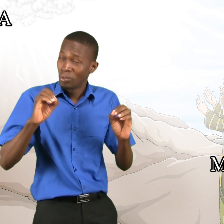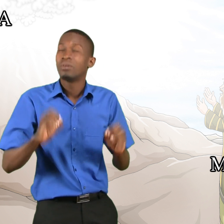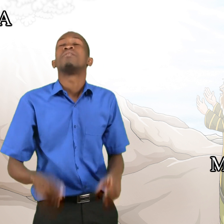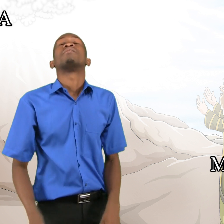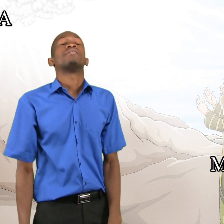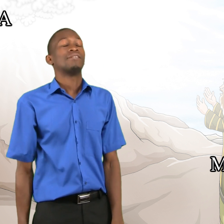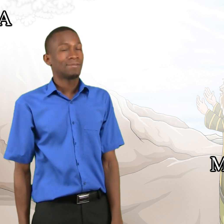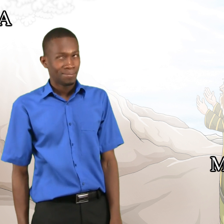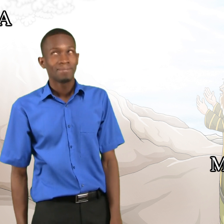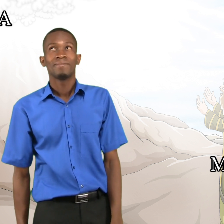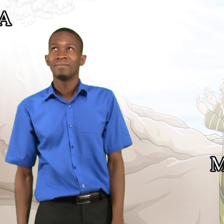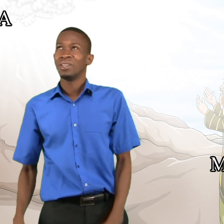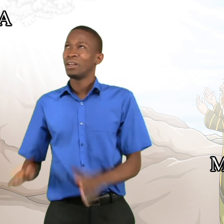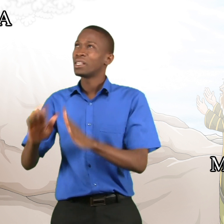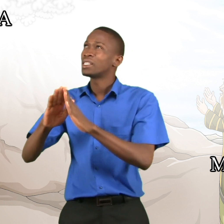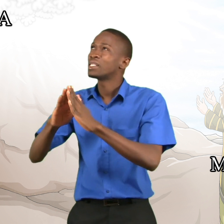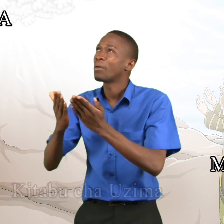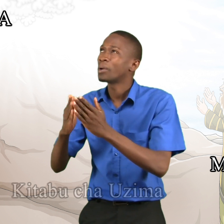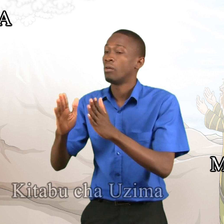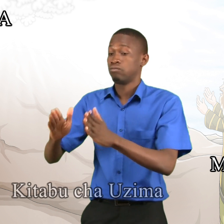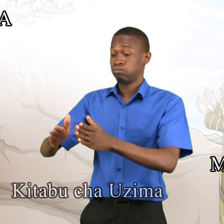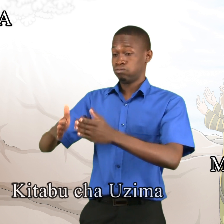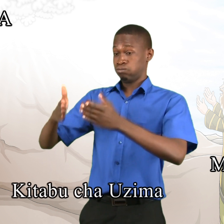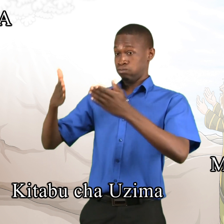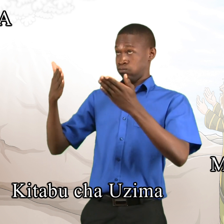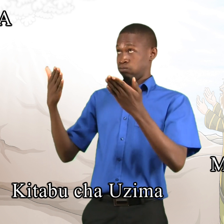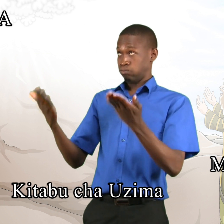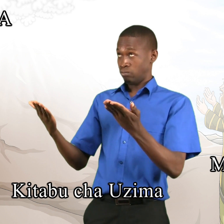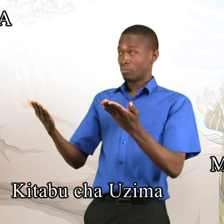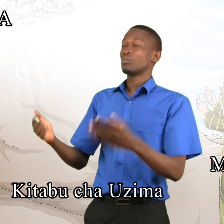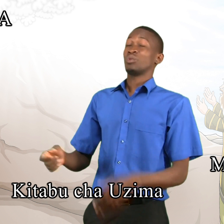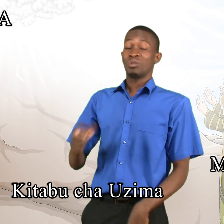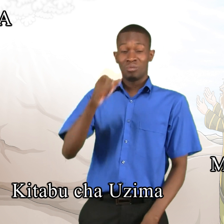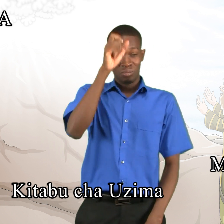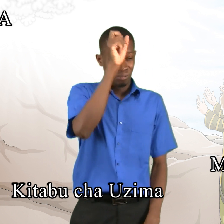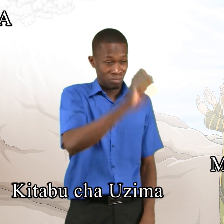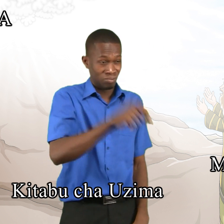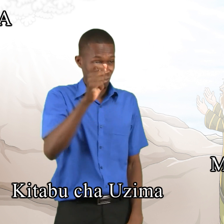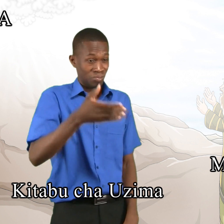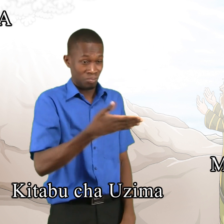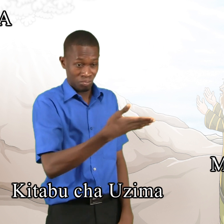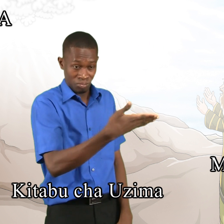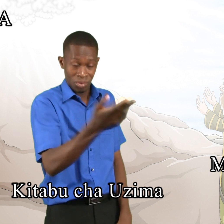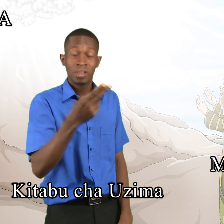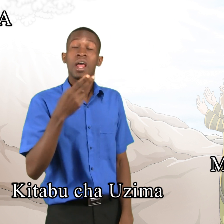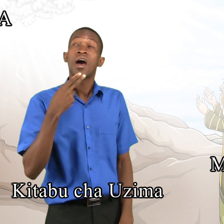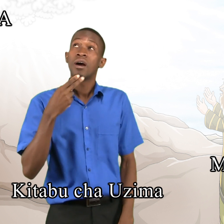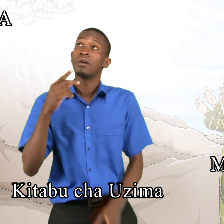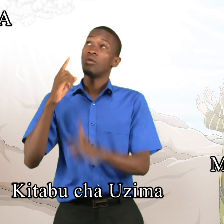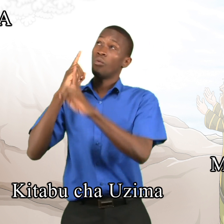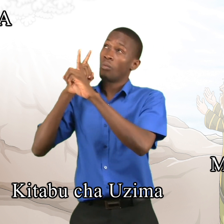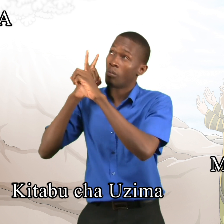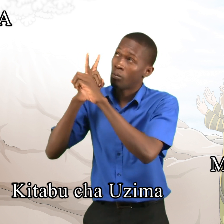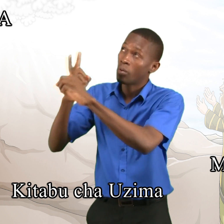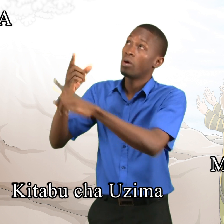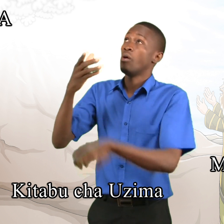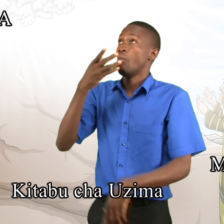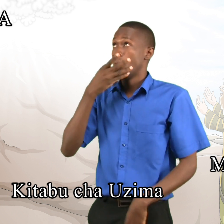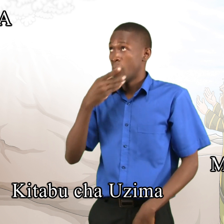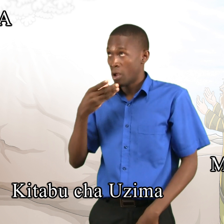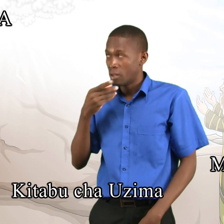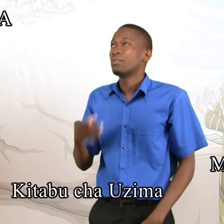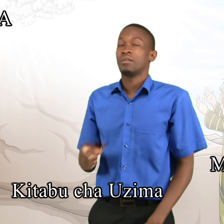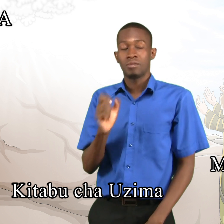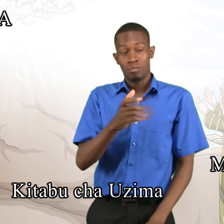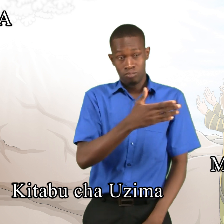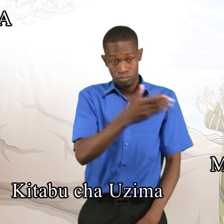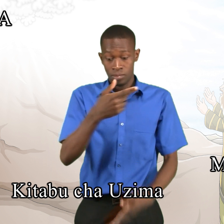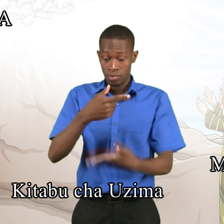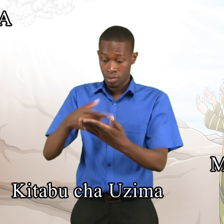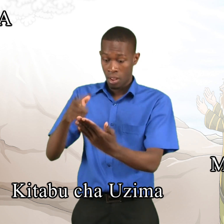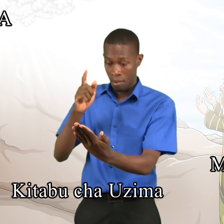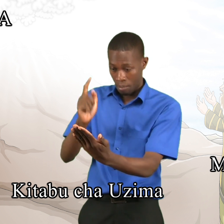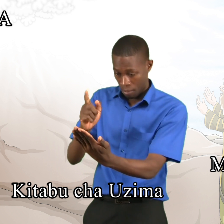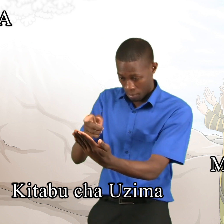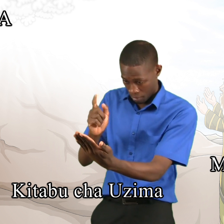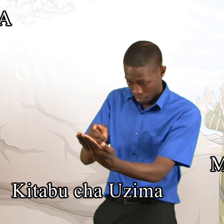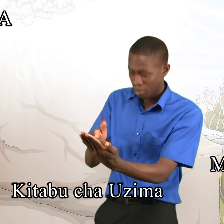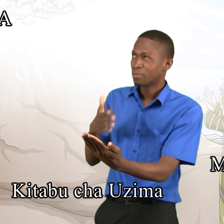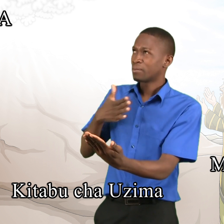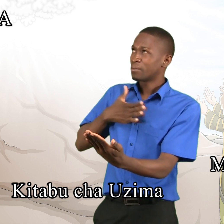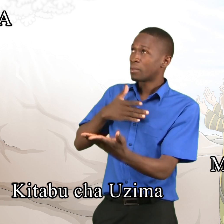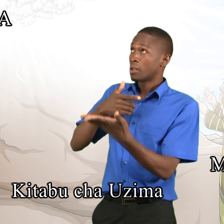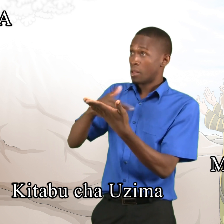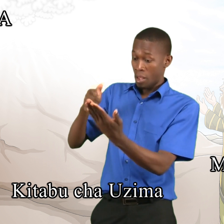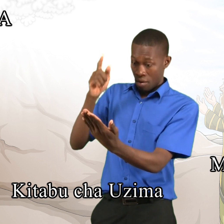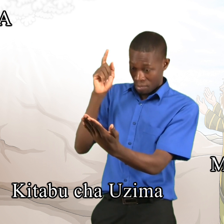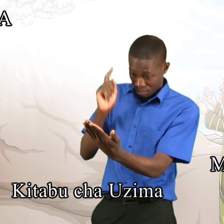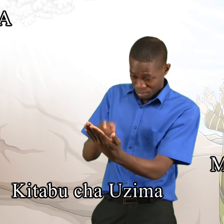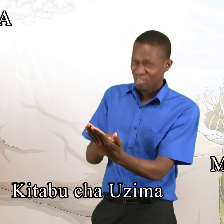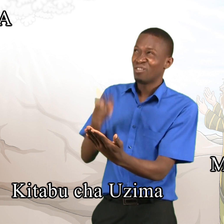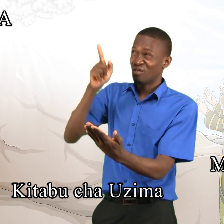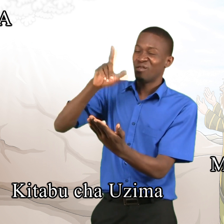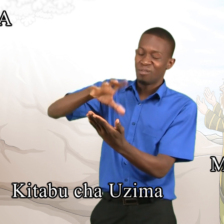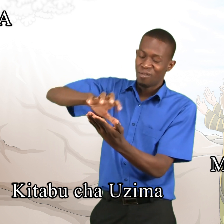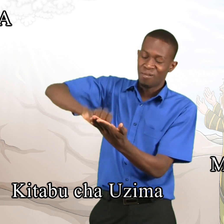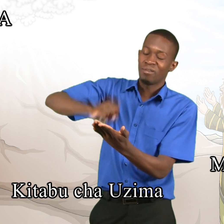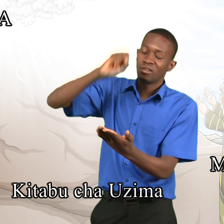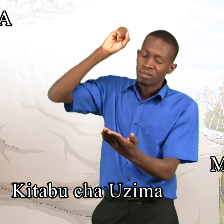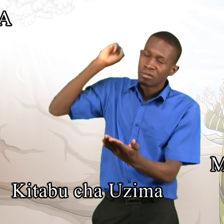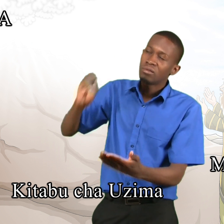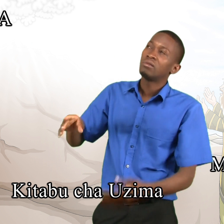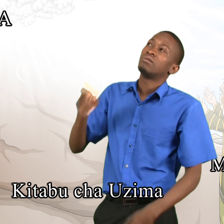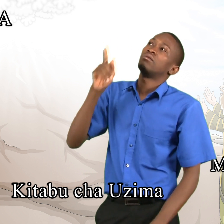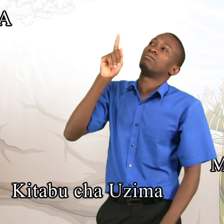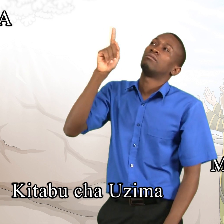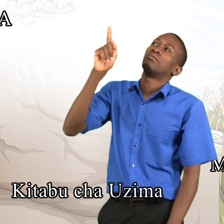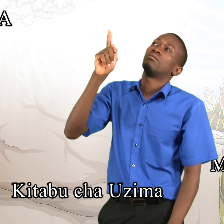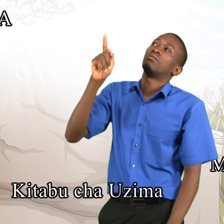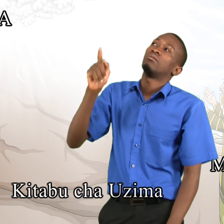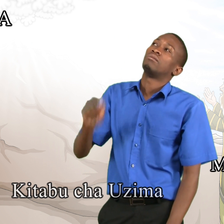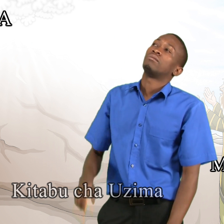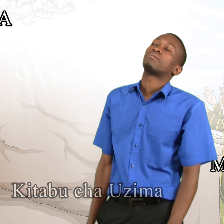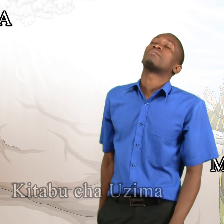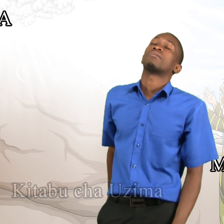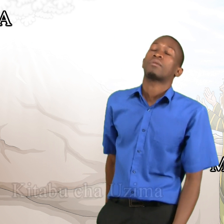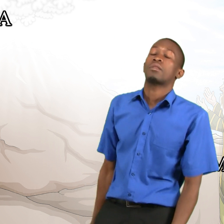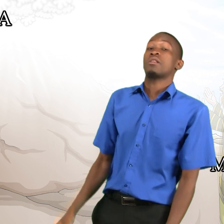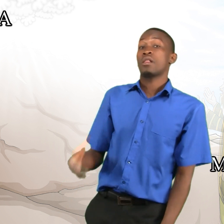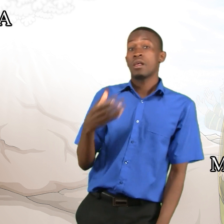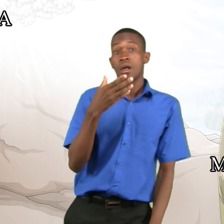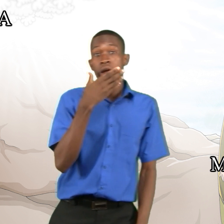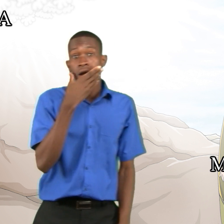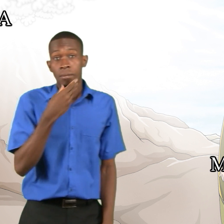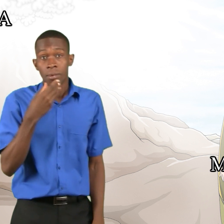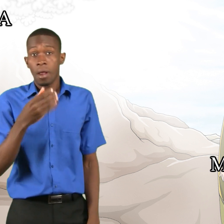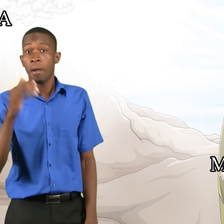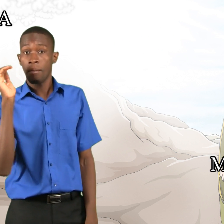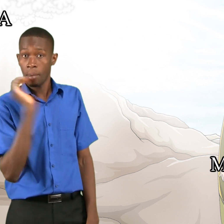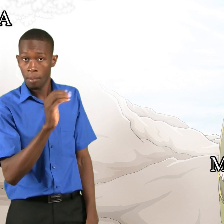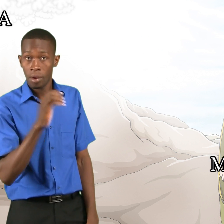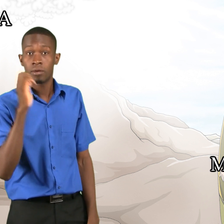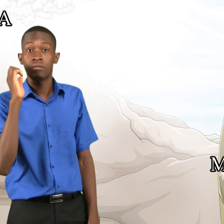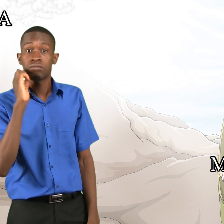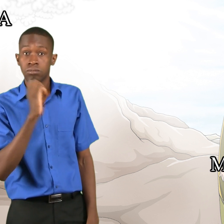But if not, please blot me out of the book that You have written.”